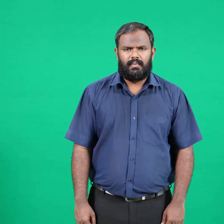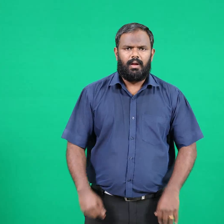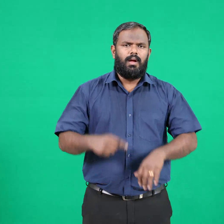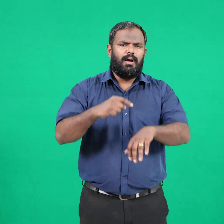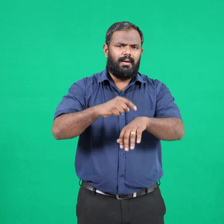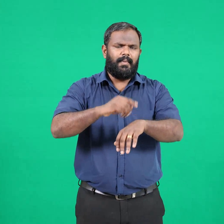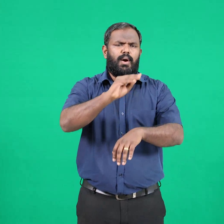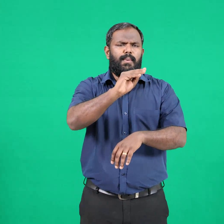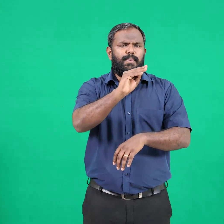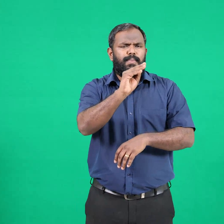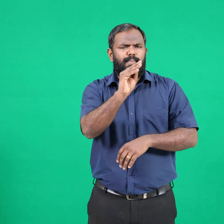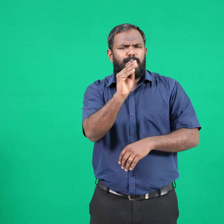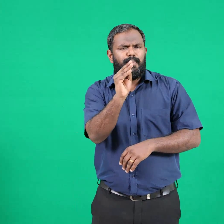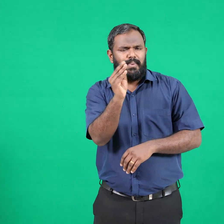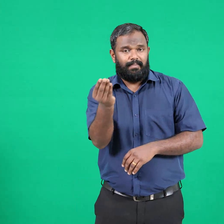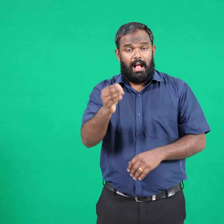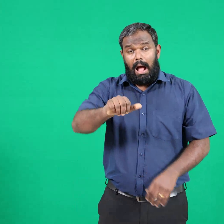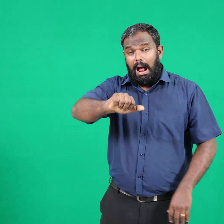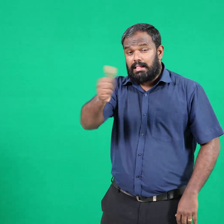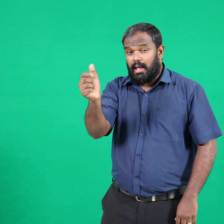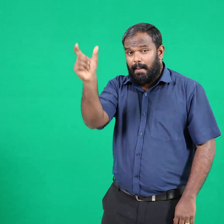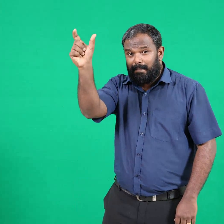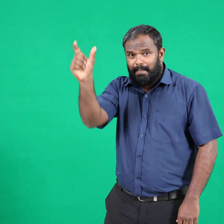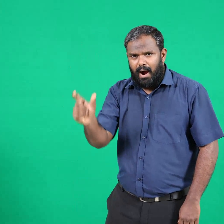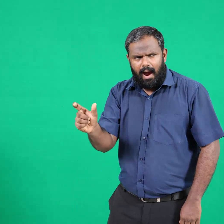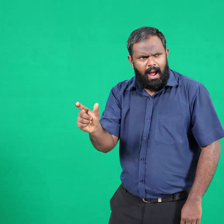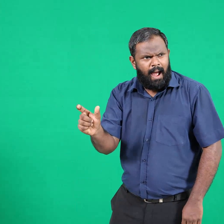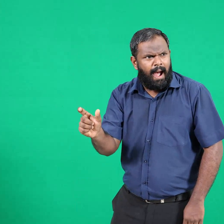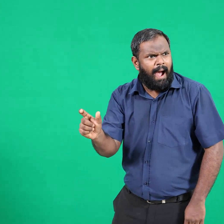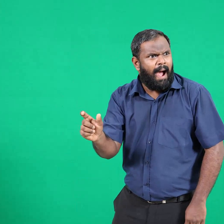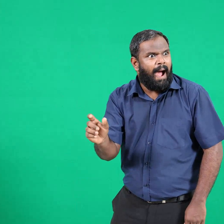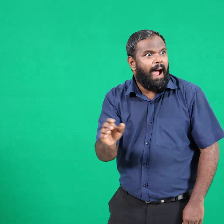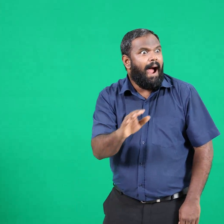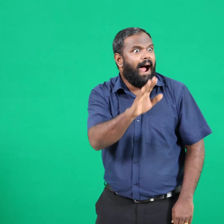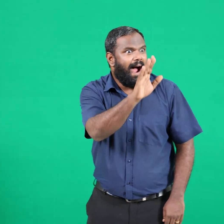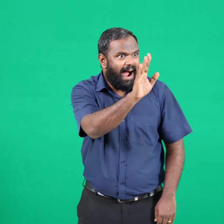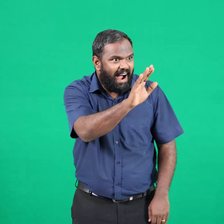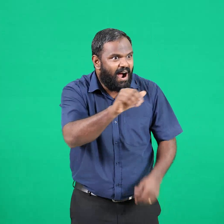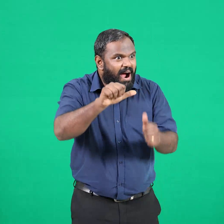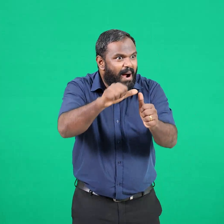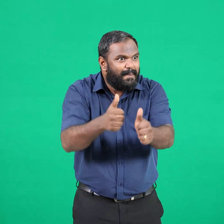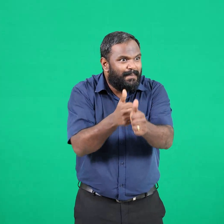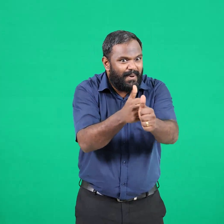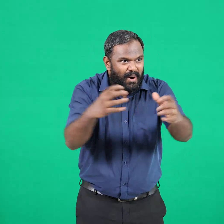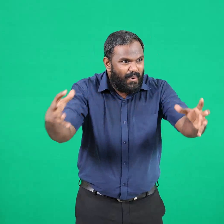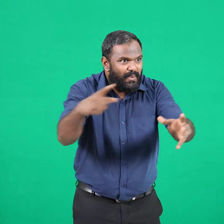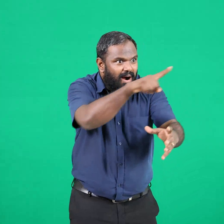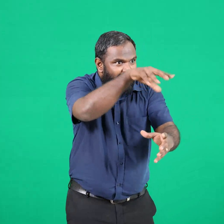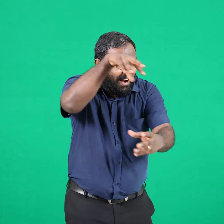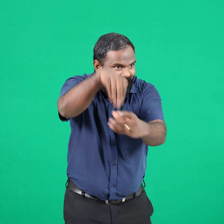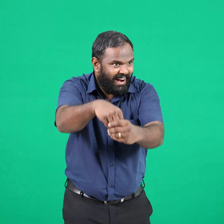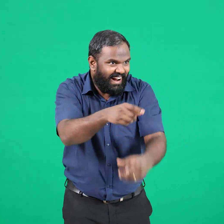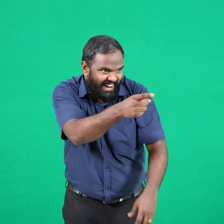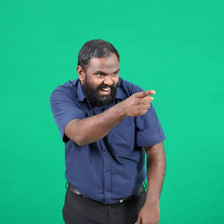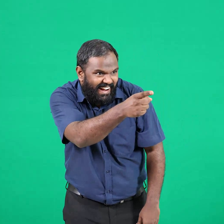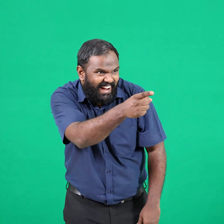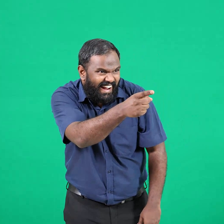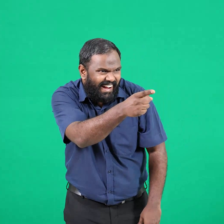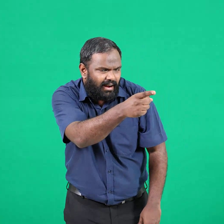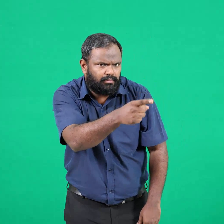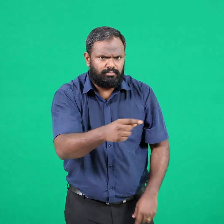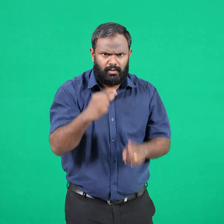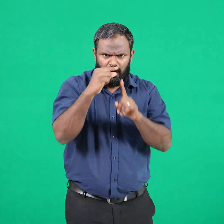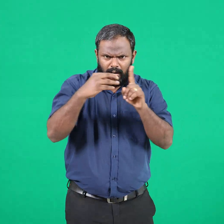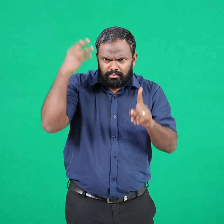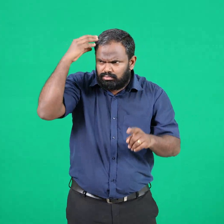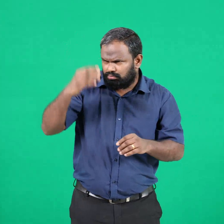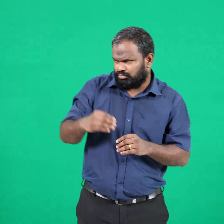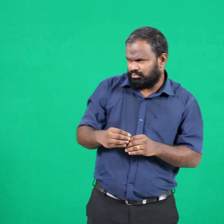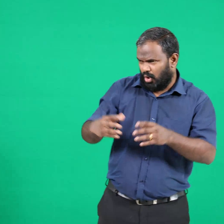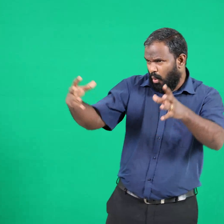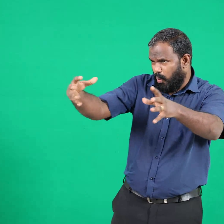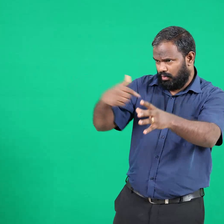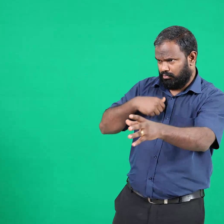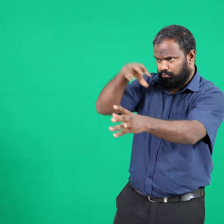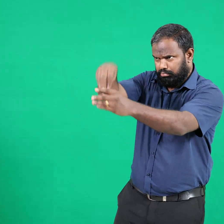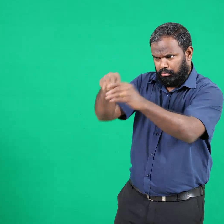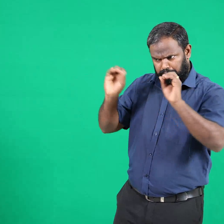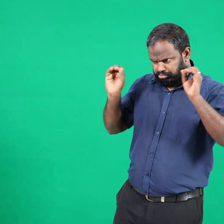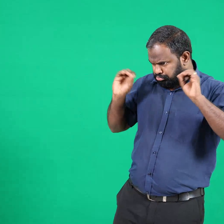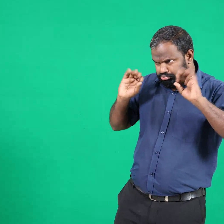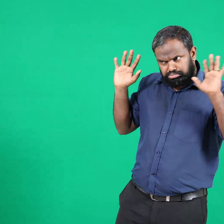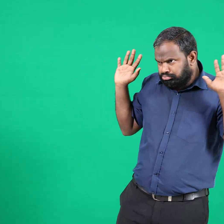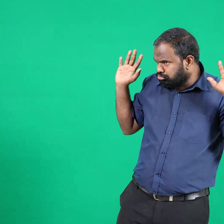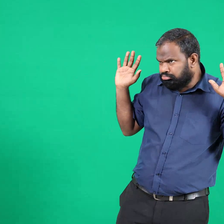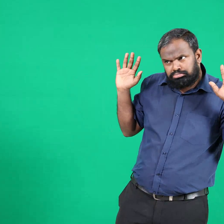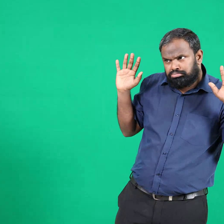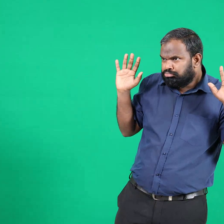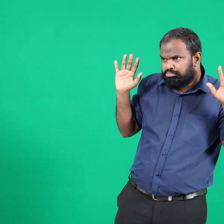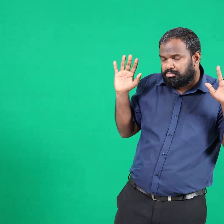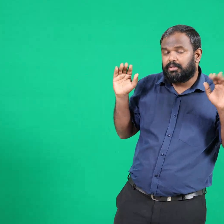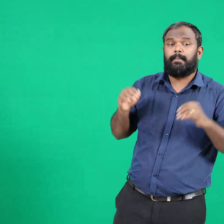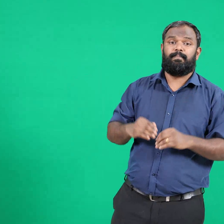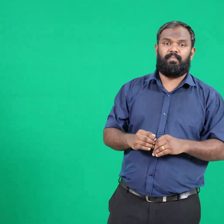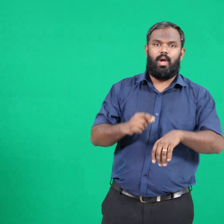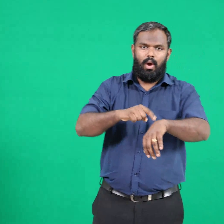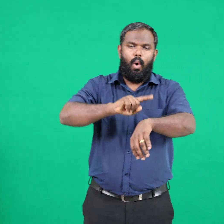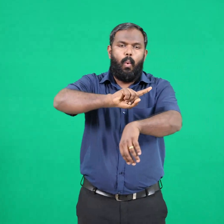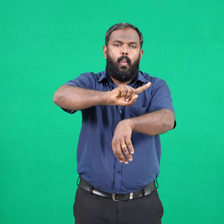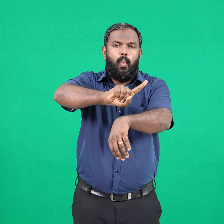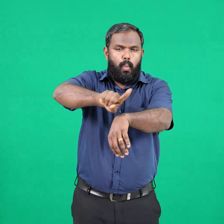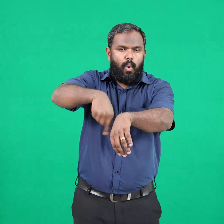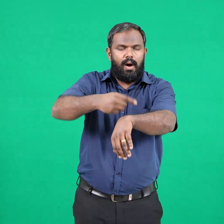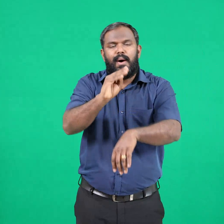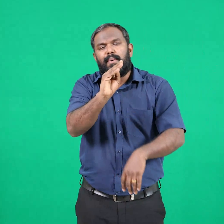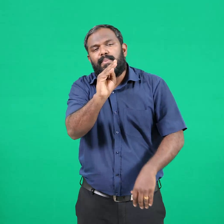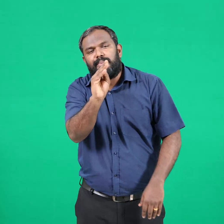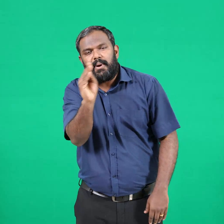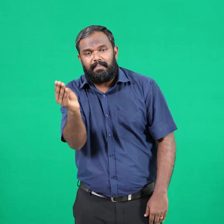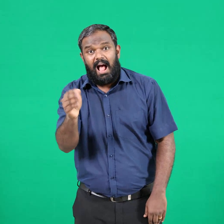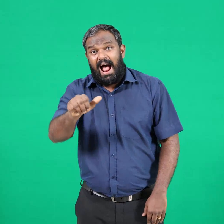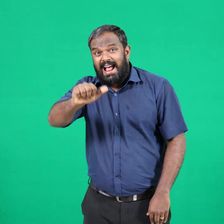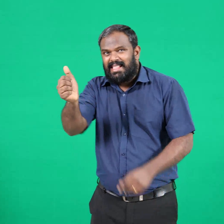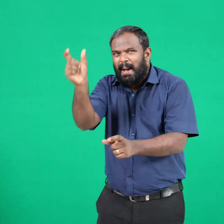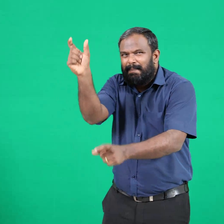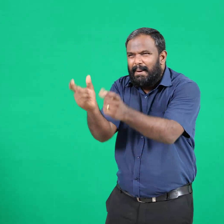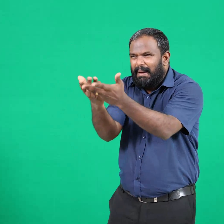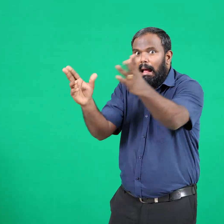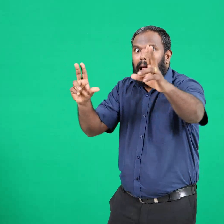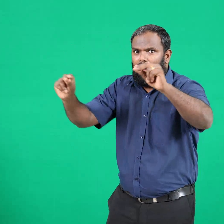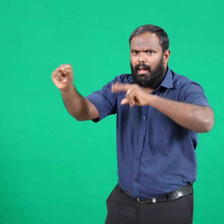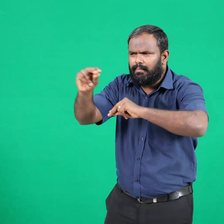A short time later, someone else saw him and said, "You also are one of them." But Peter said, "Man, I am not."